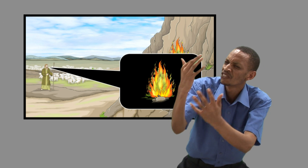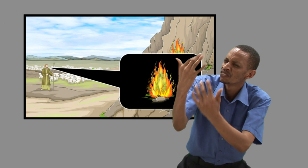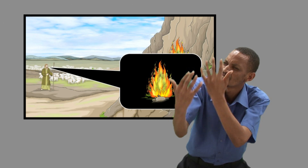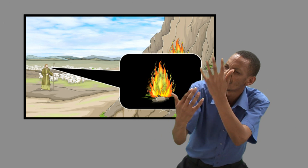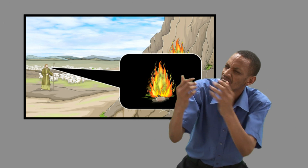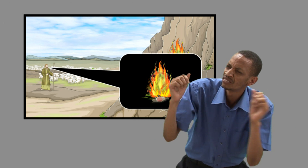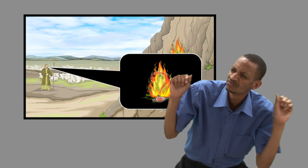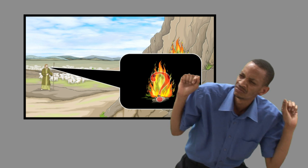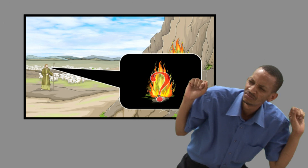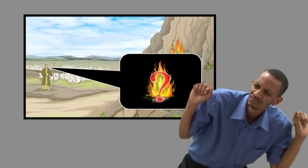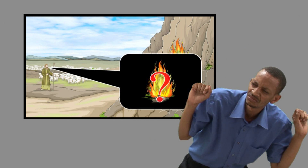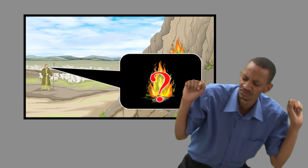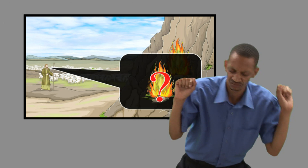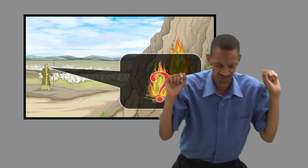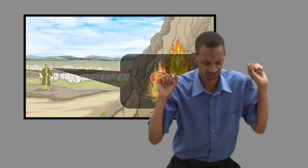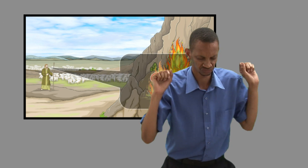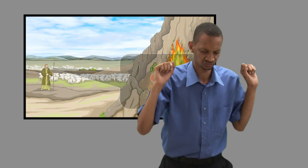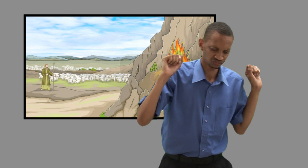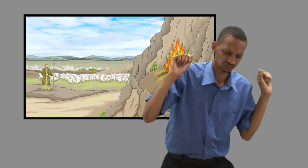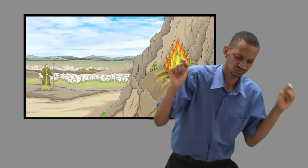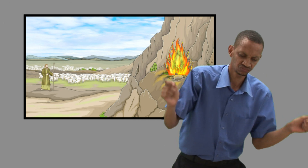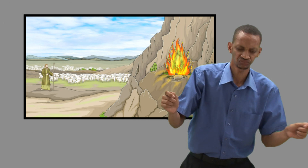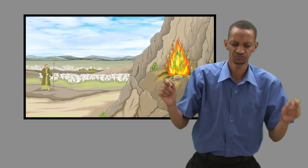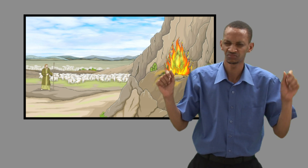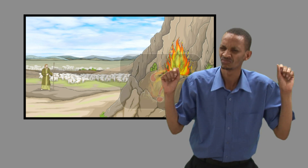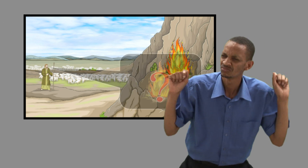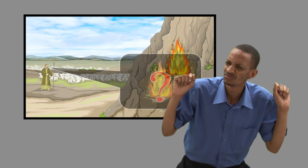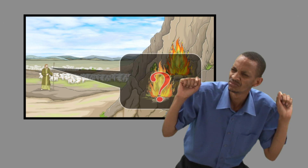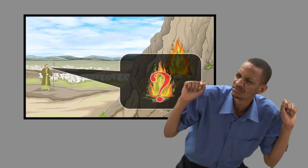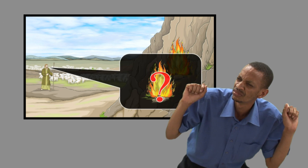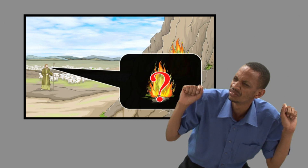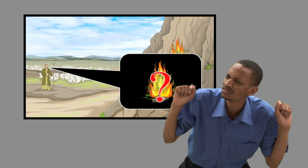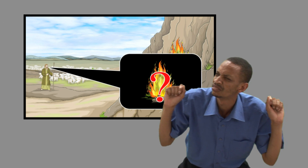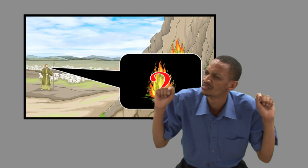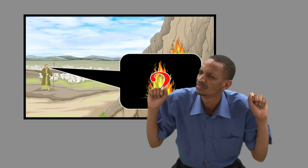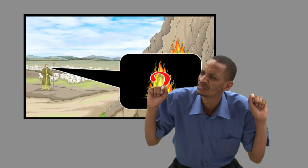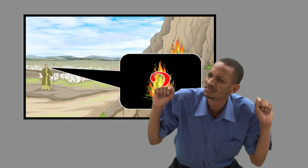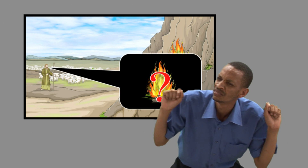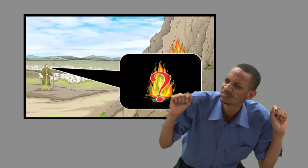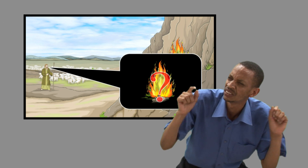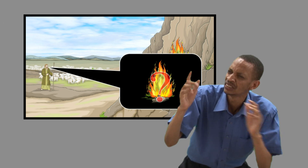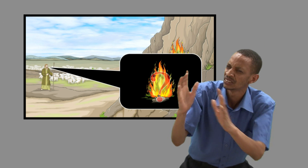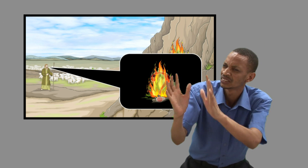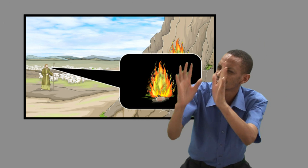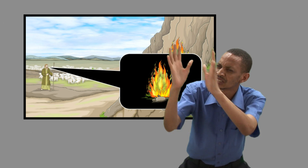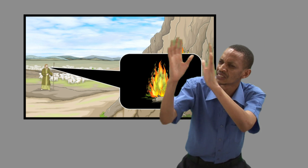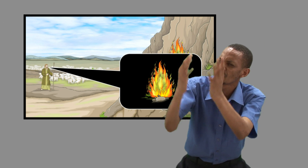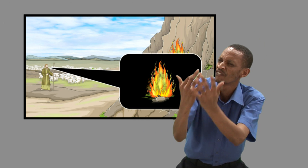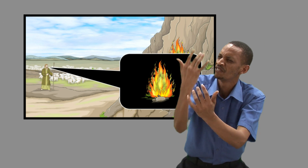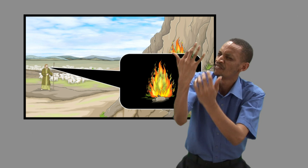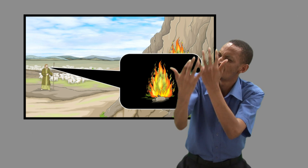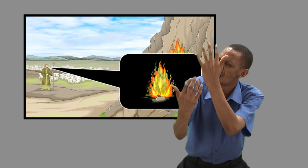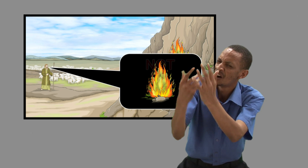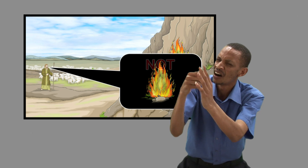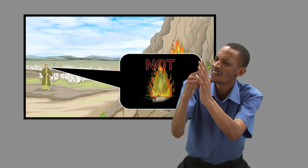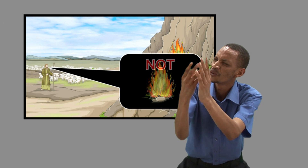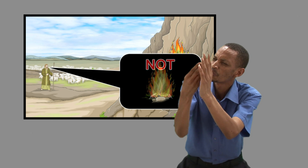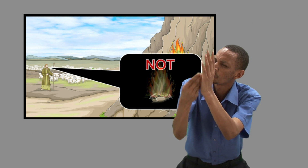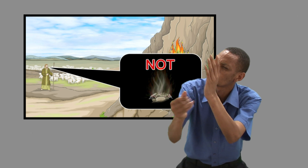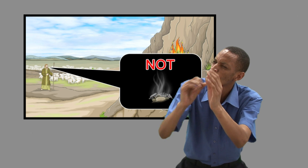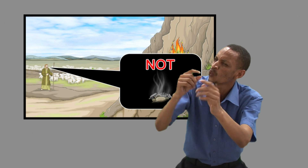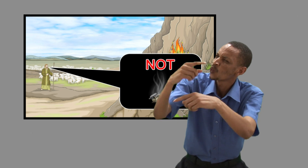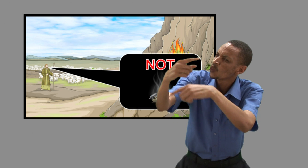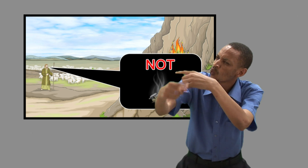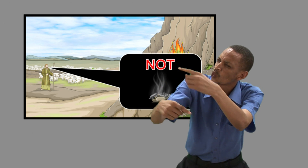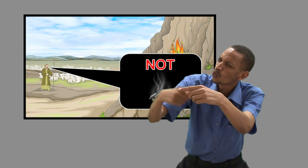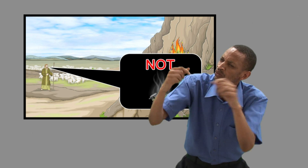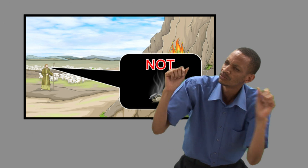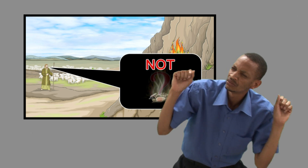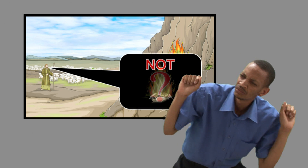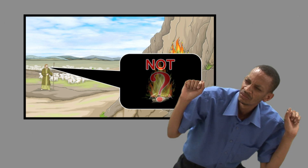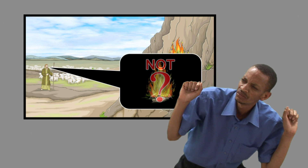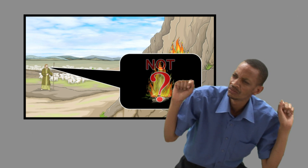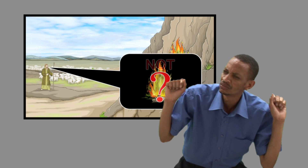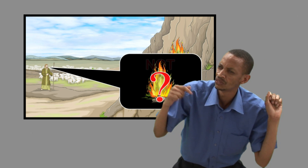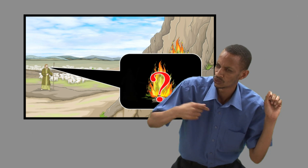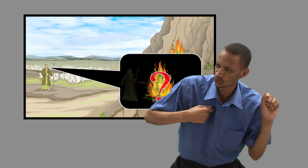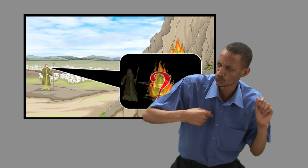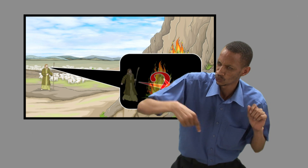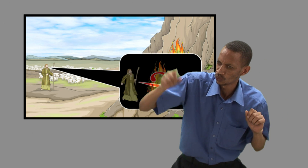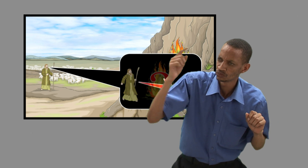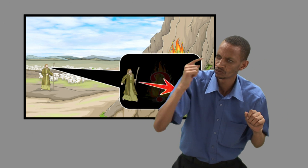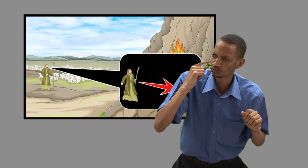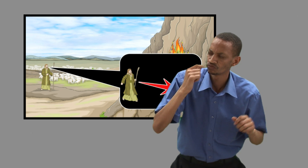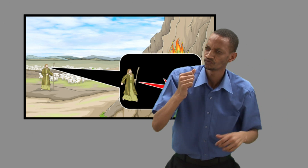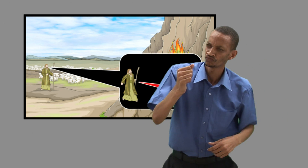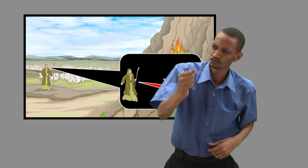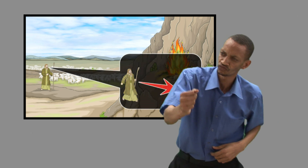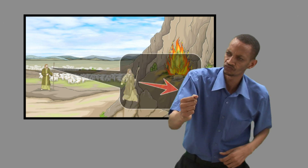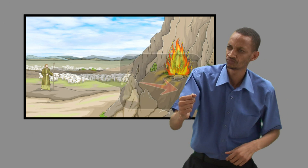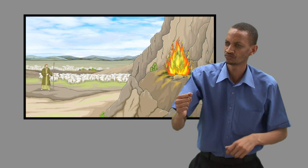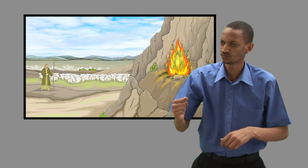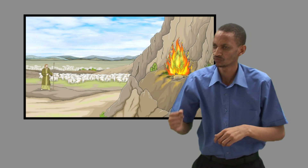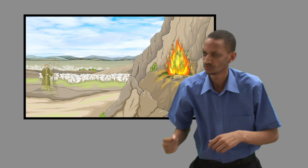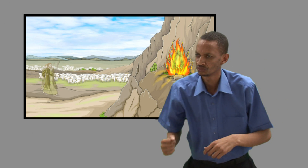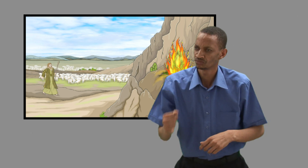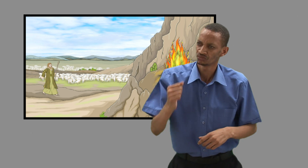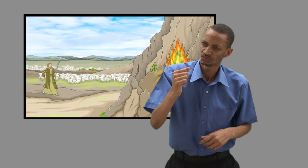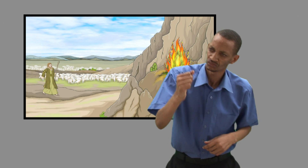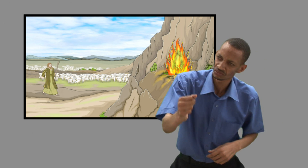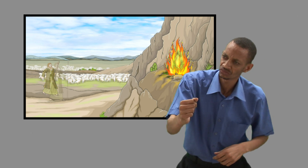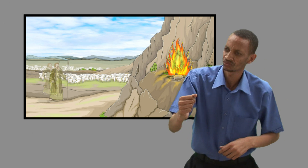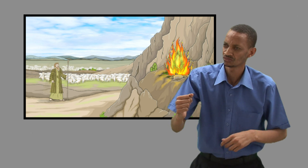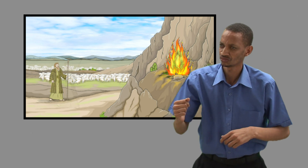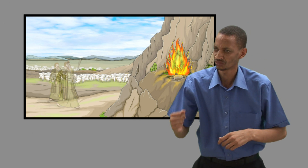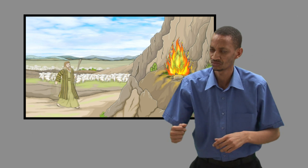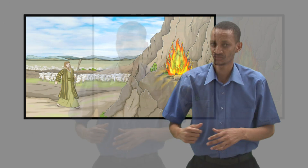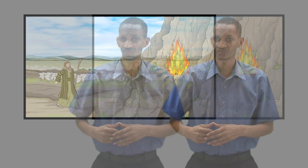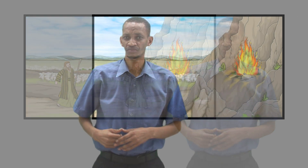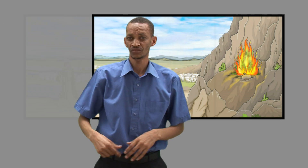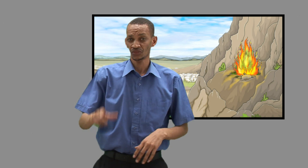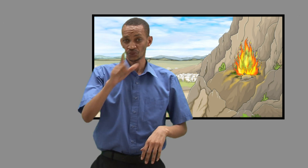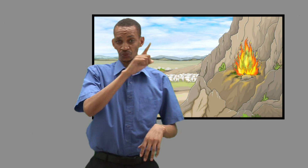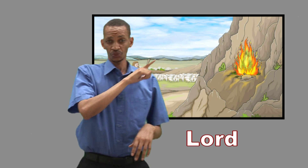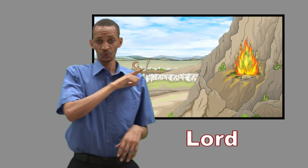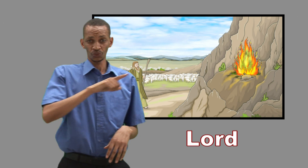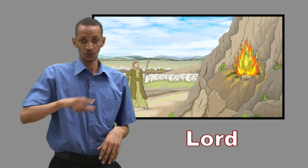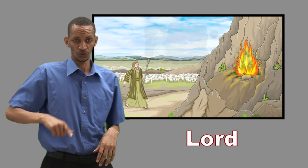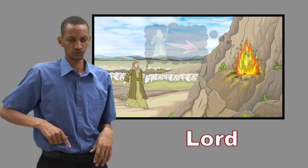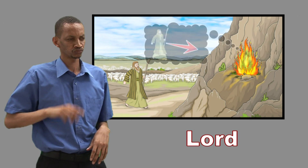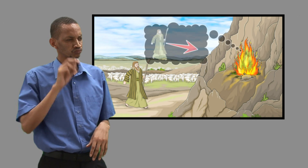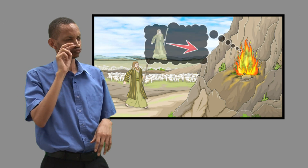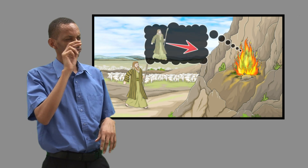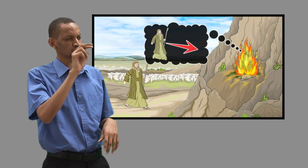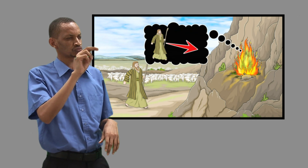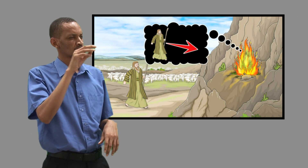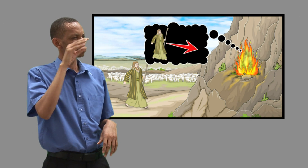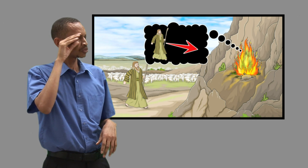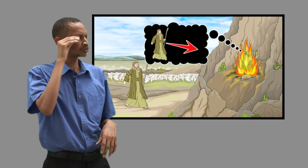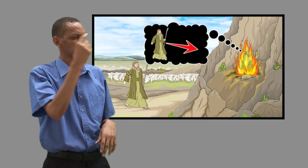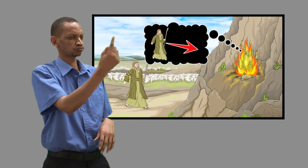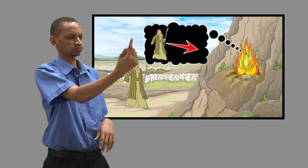Moses saw the bush ablaze with fire, but it was not consumed.